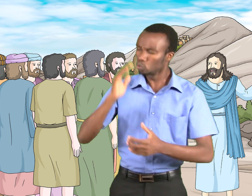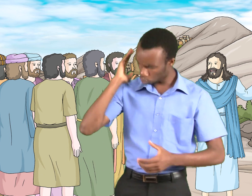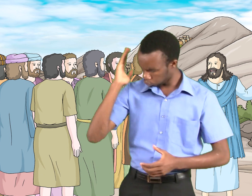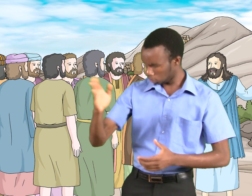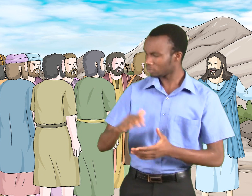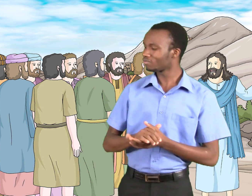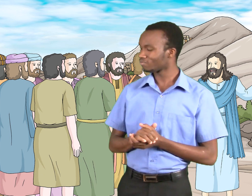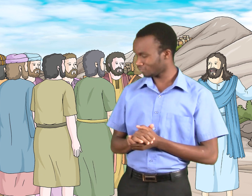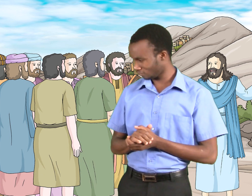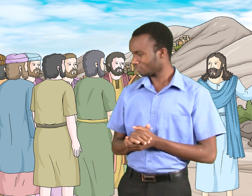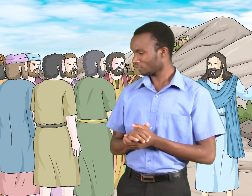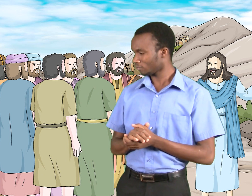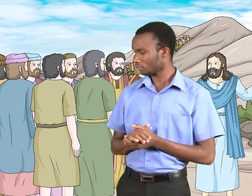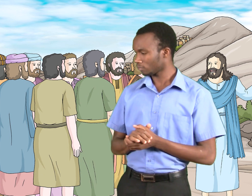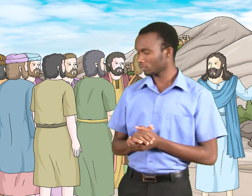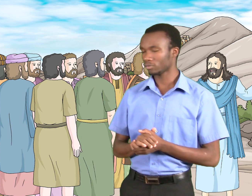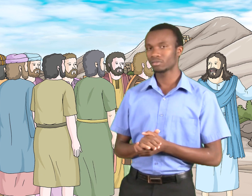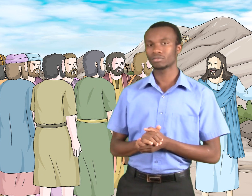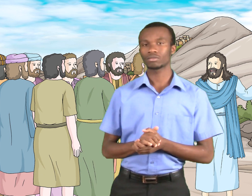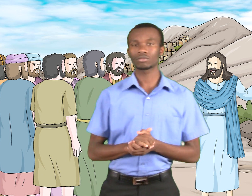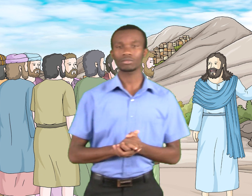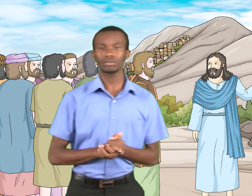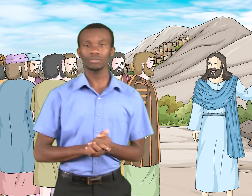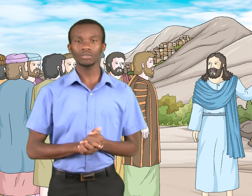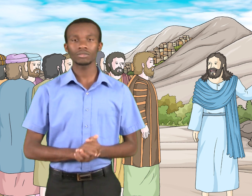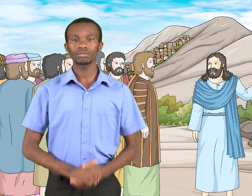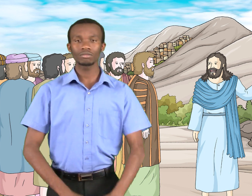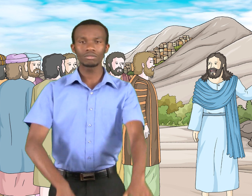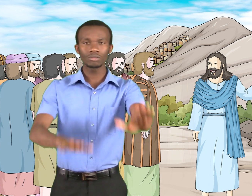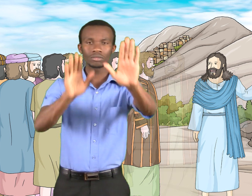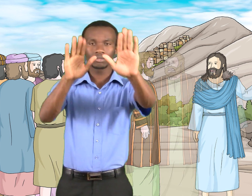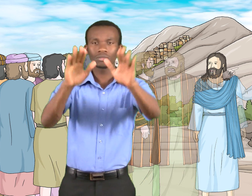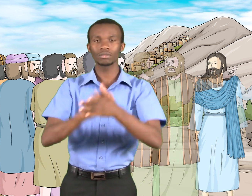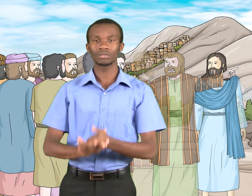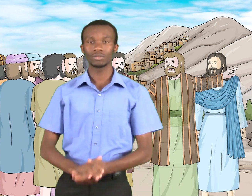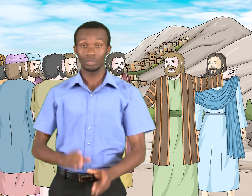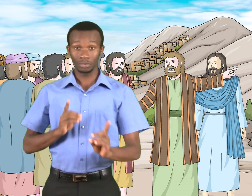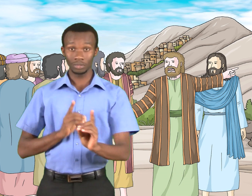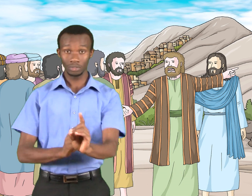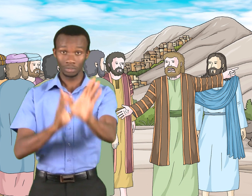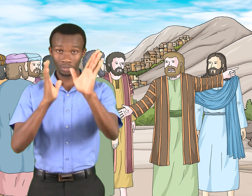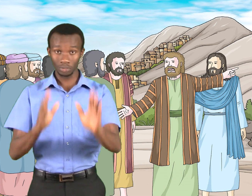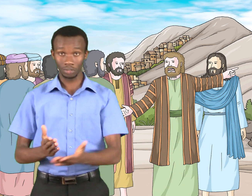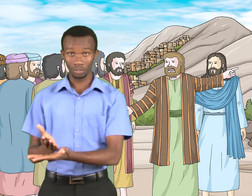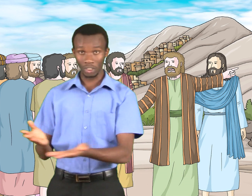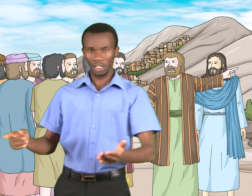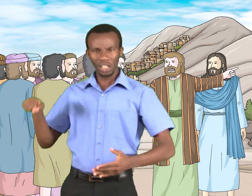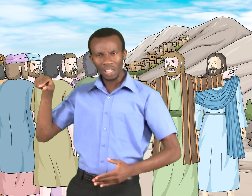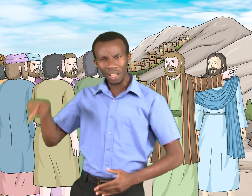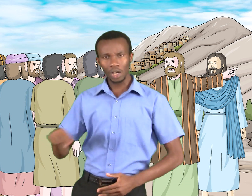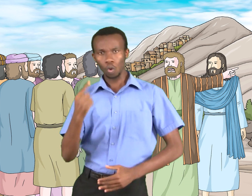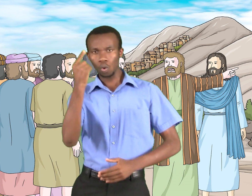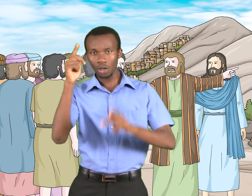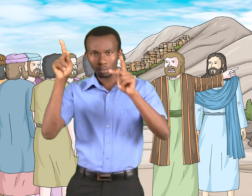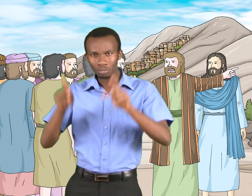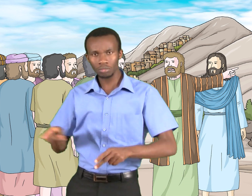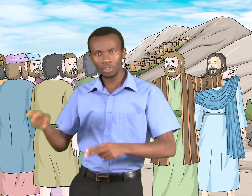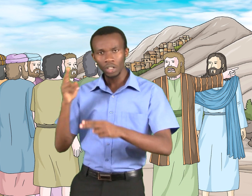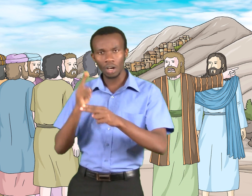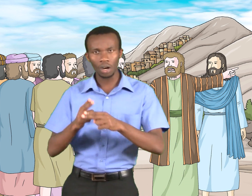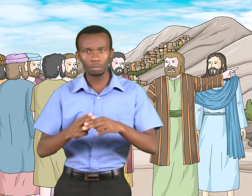But let us go to him.”